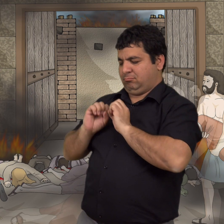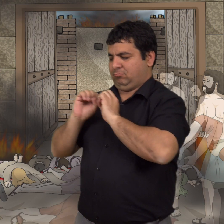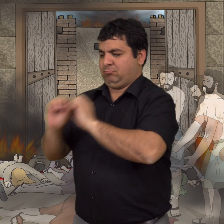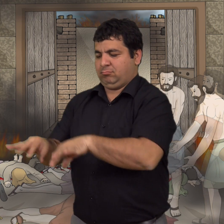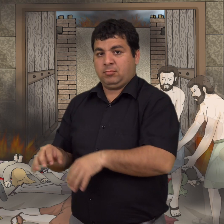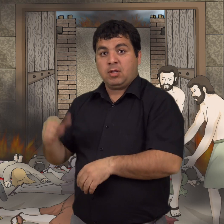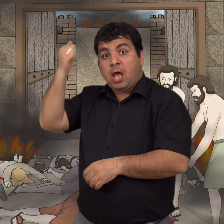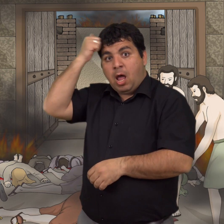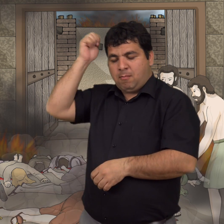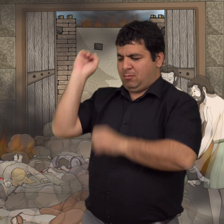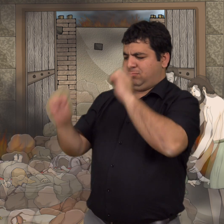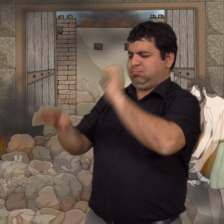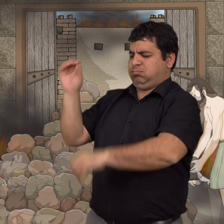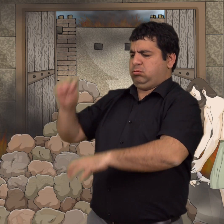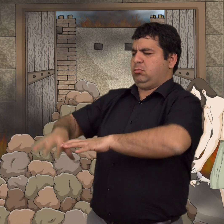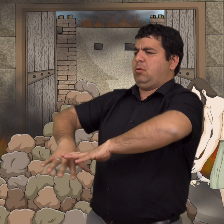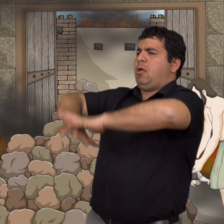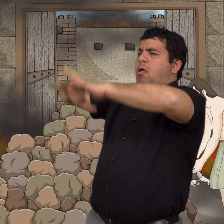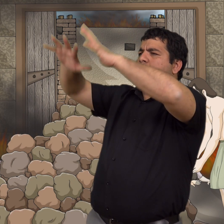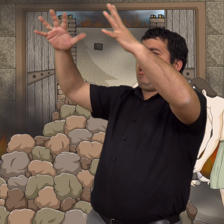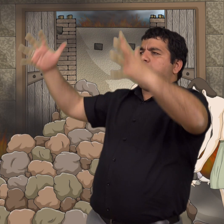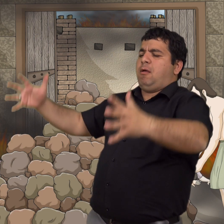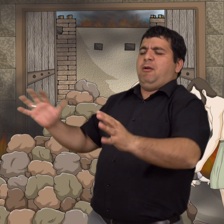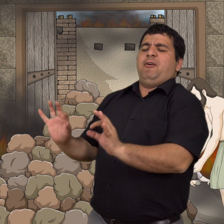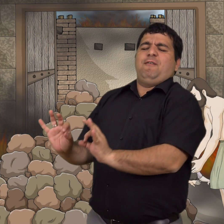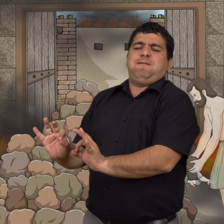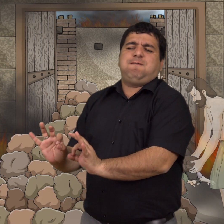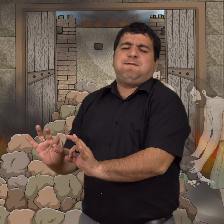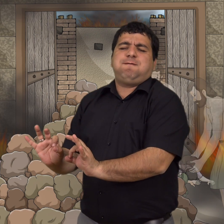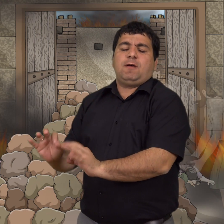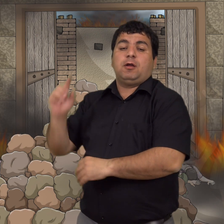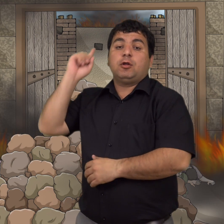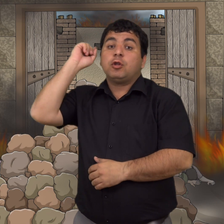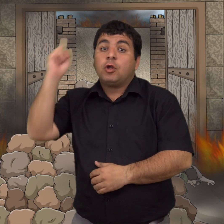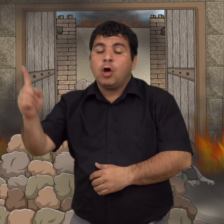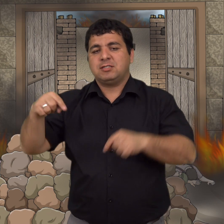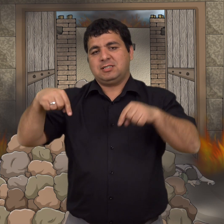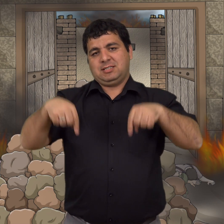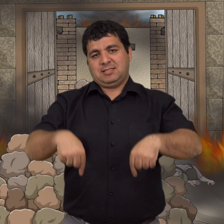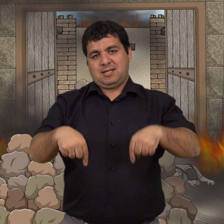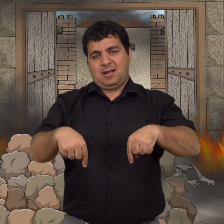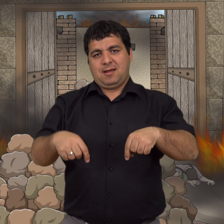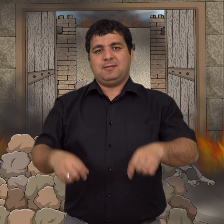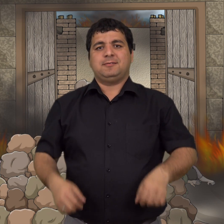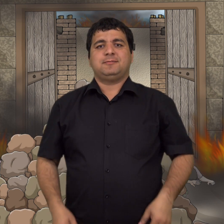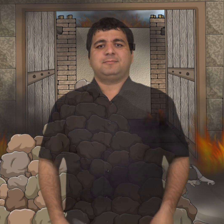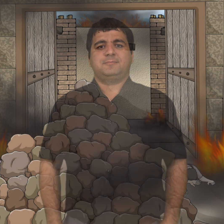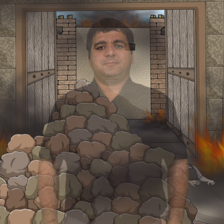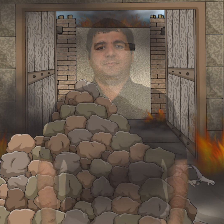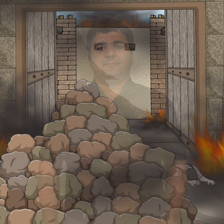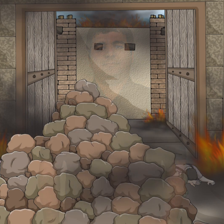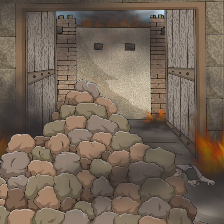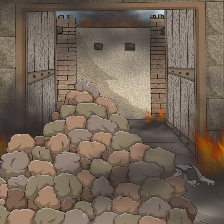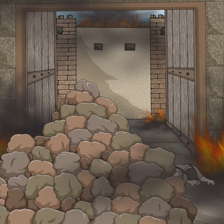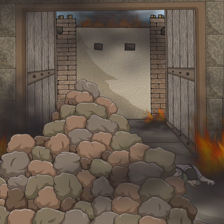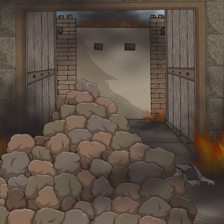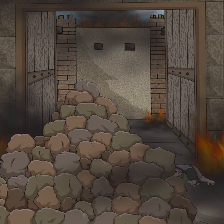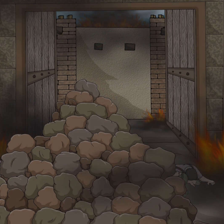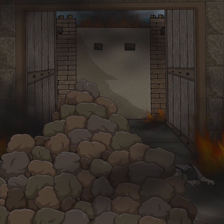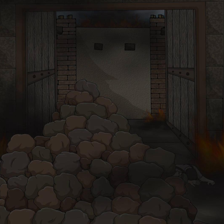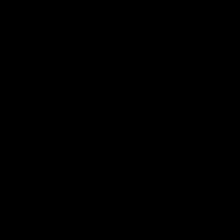And over it they raised a large pile of rocks, which remains to this day.